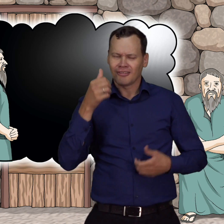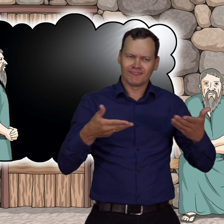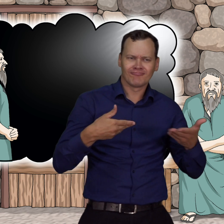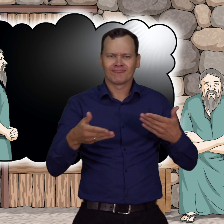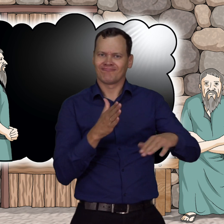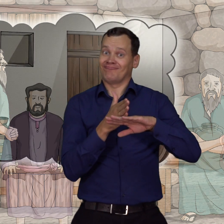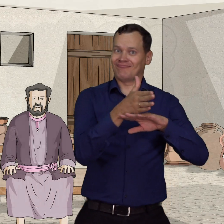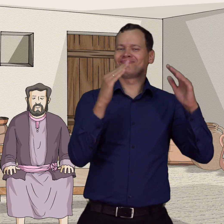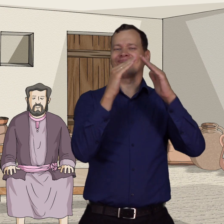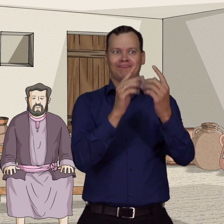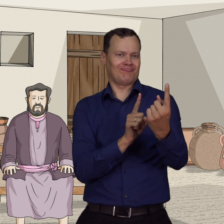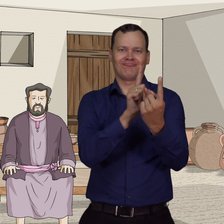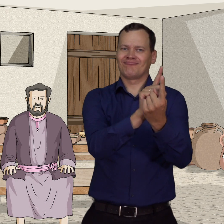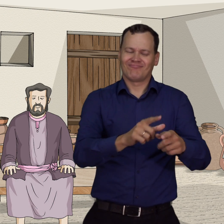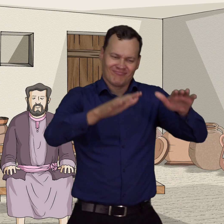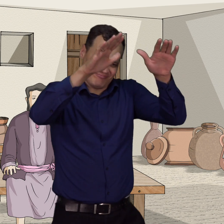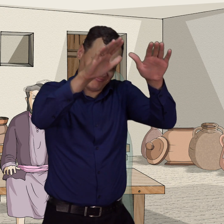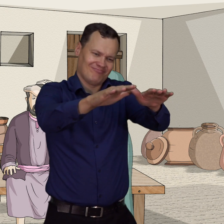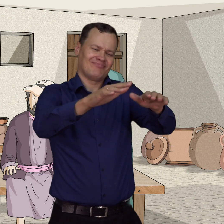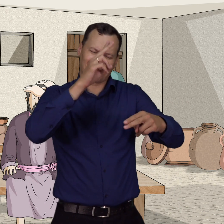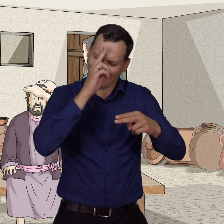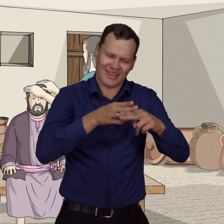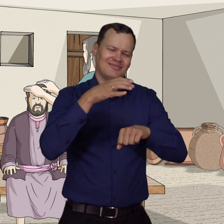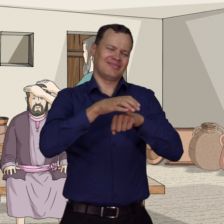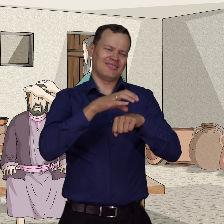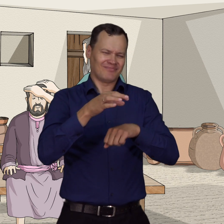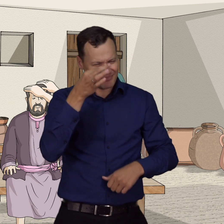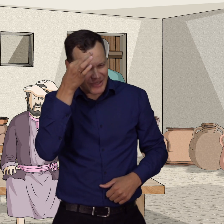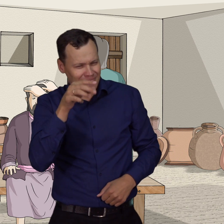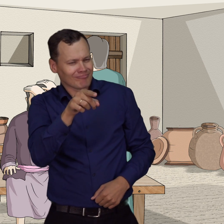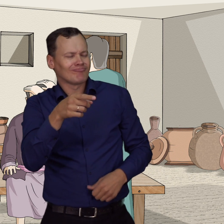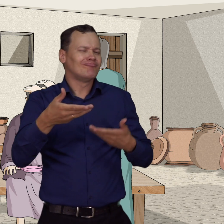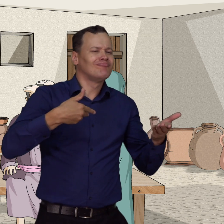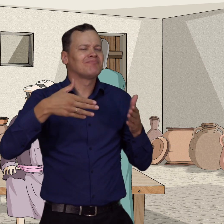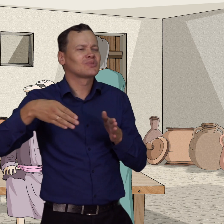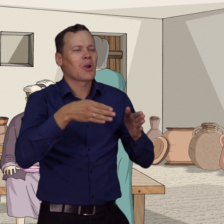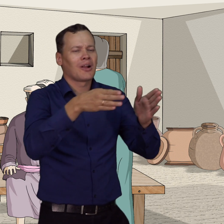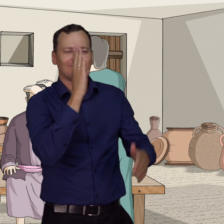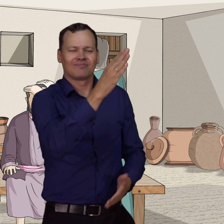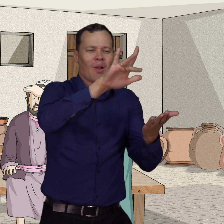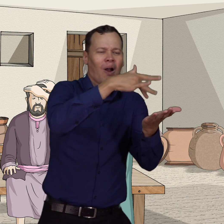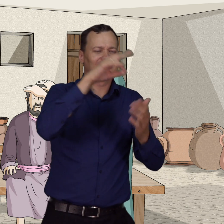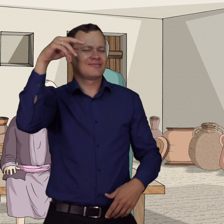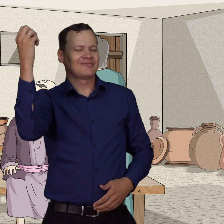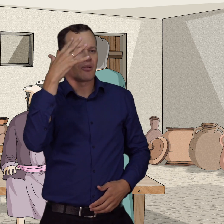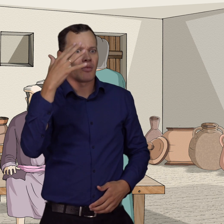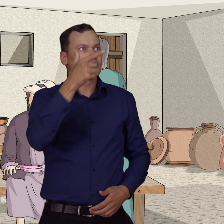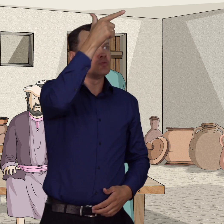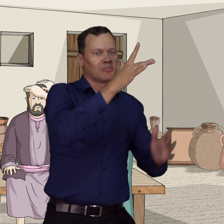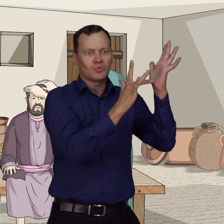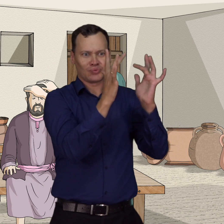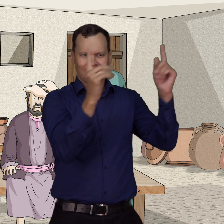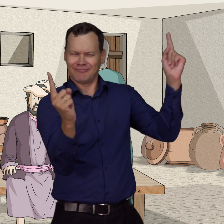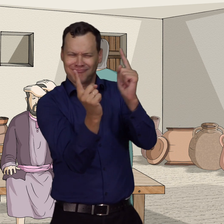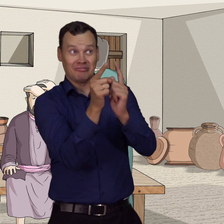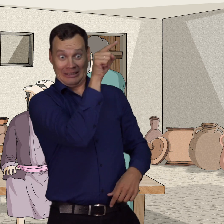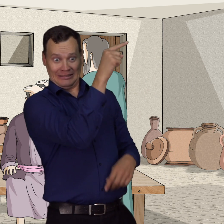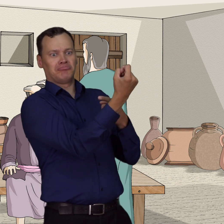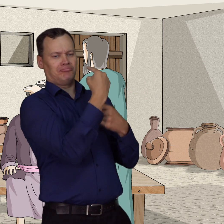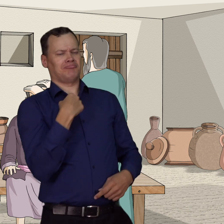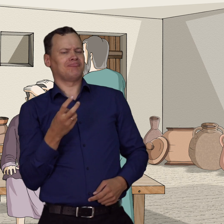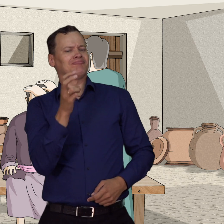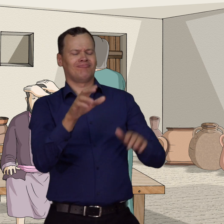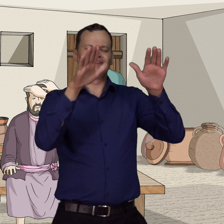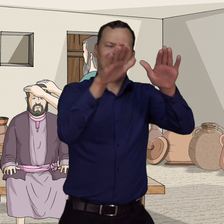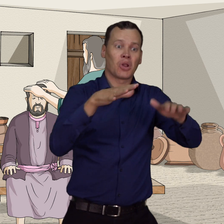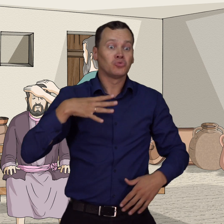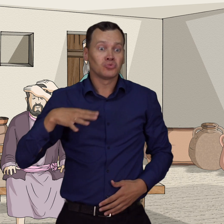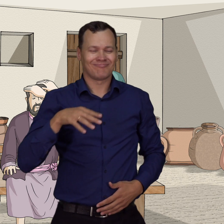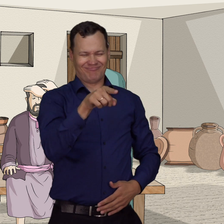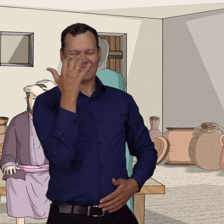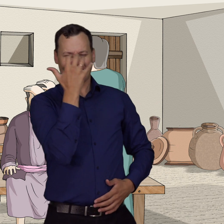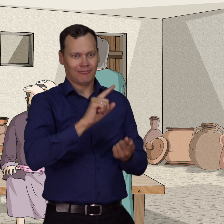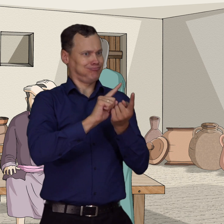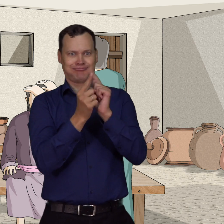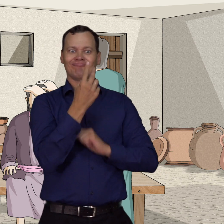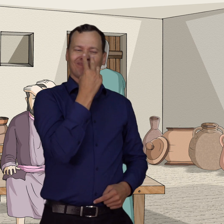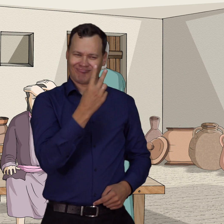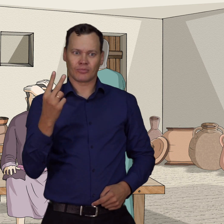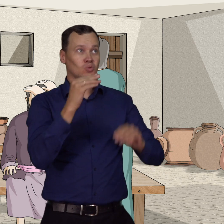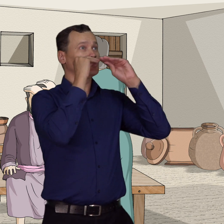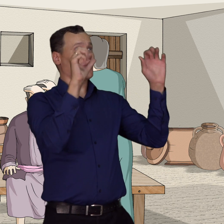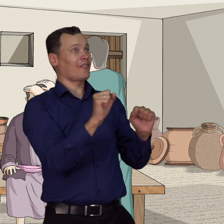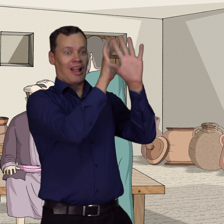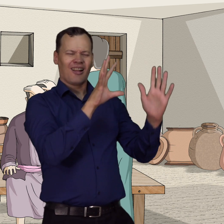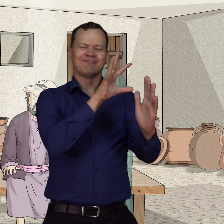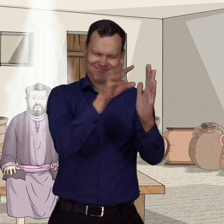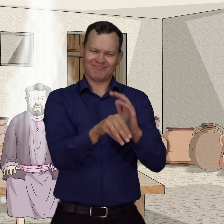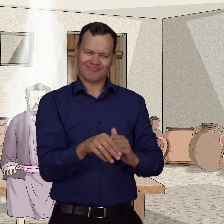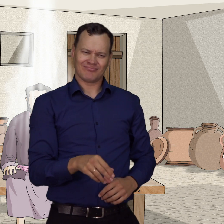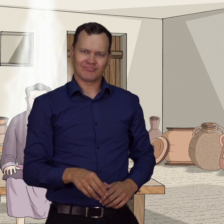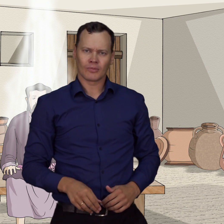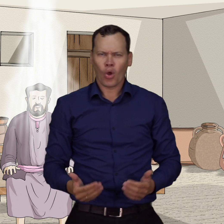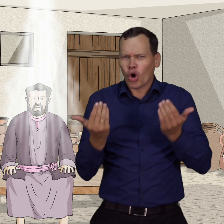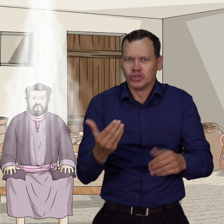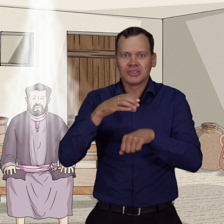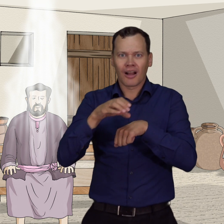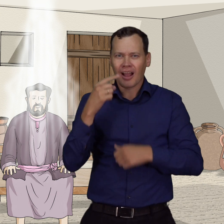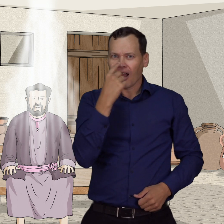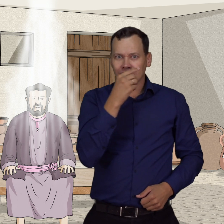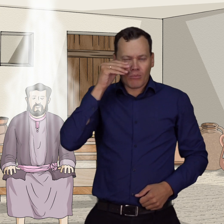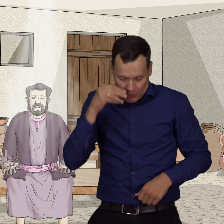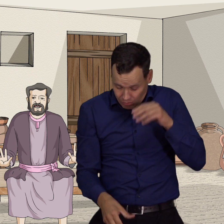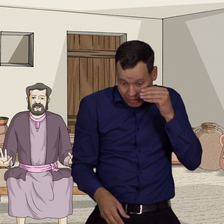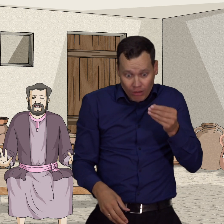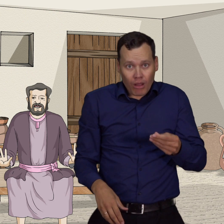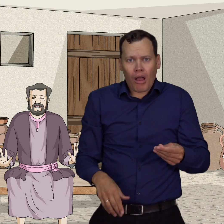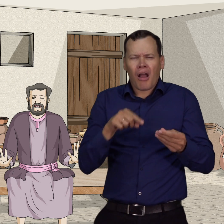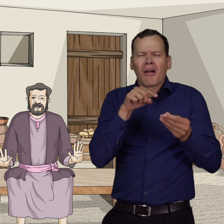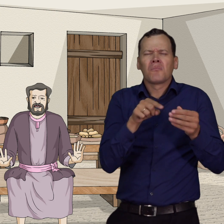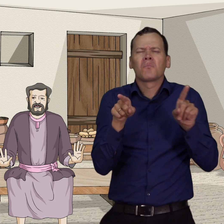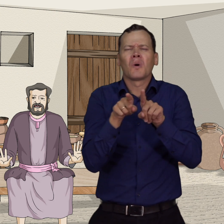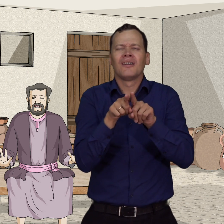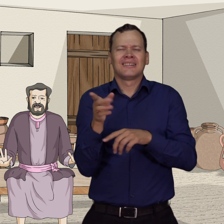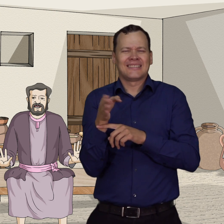“Brother Saul,” he said, “the Lord Jesus, who appeared to you on the road as you were coming here, has sent me so that you may see again and be filled with the Holy Spirit.”